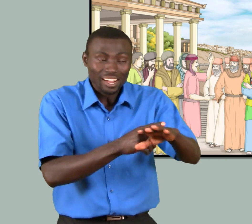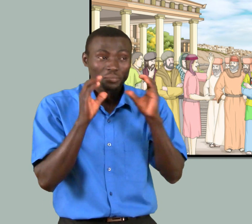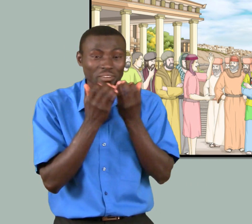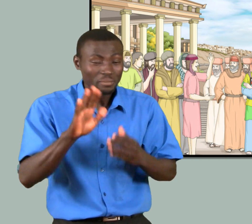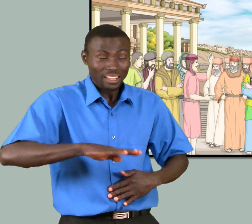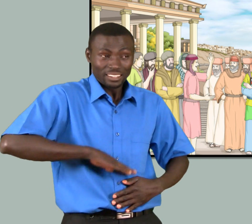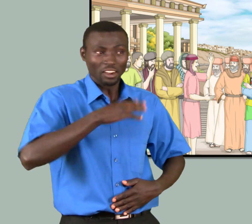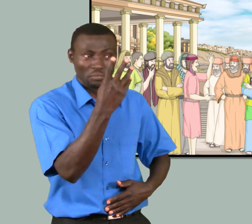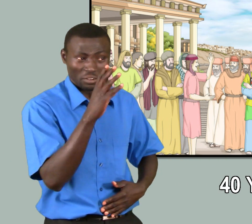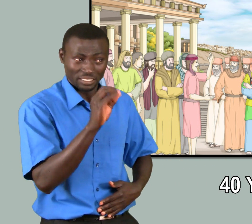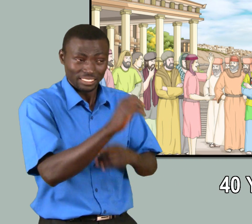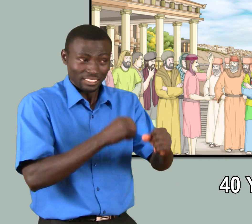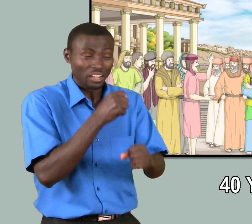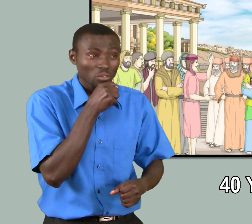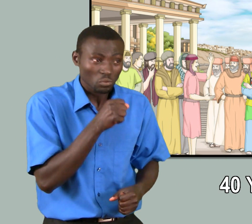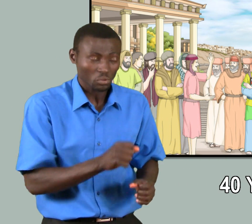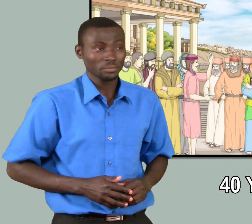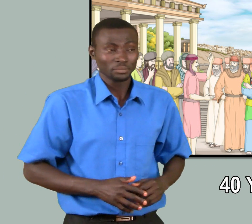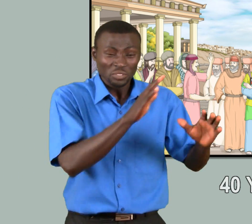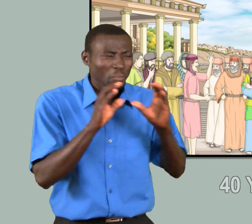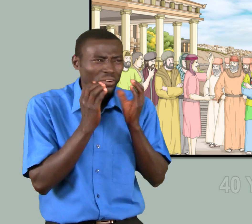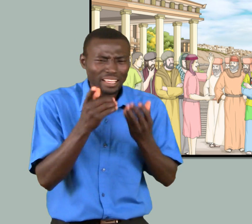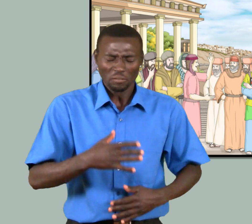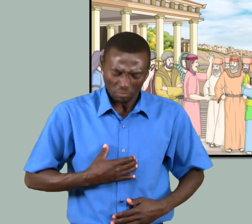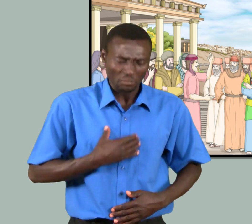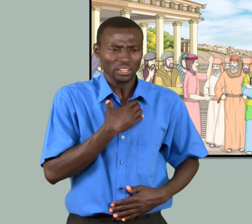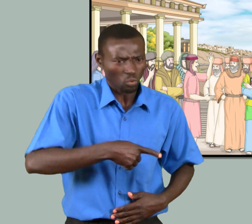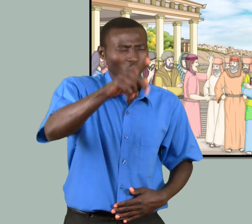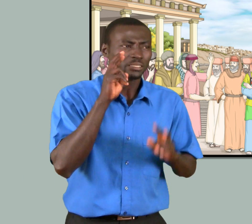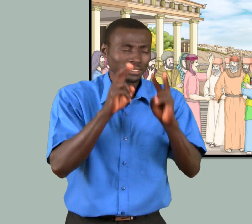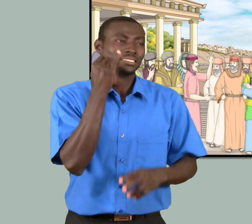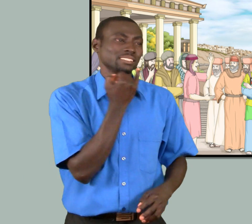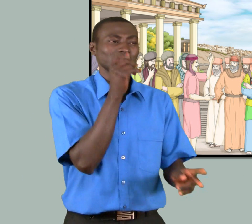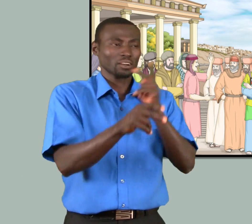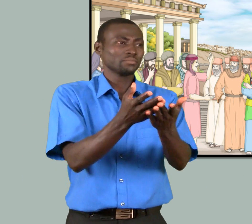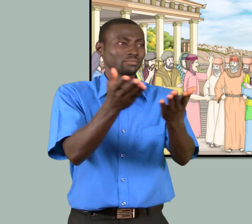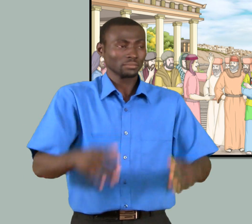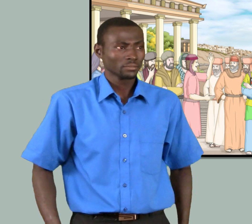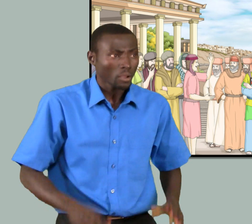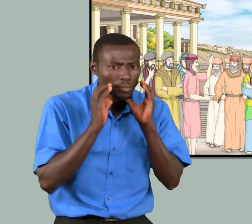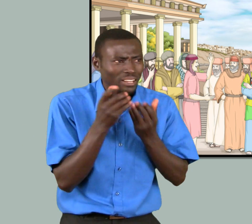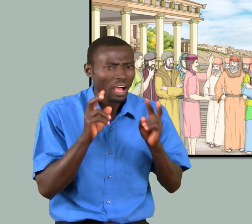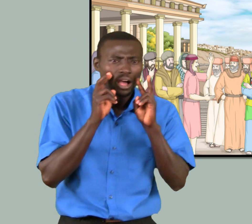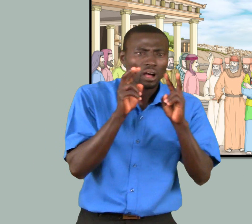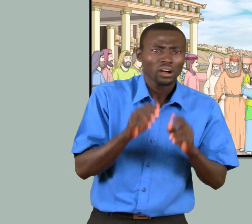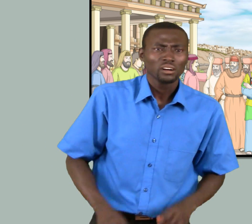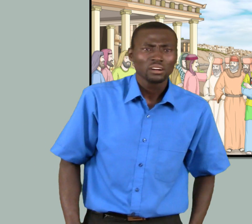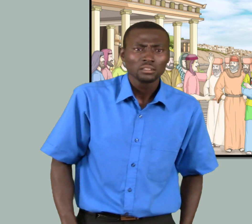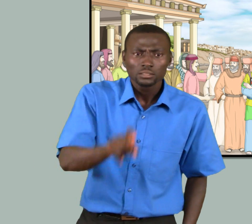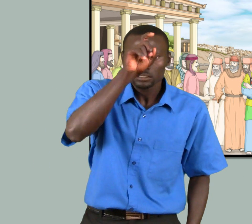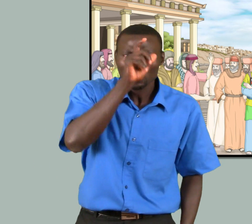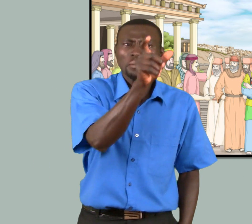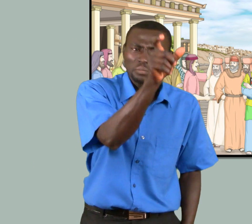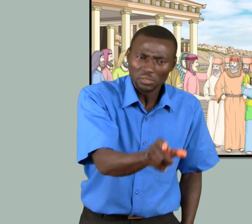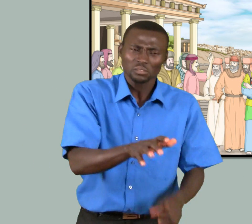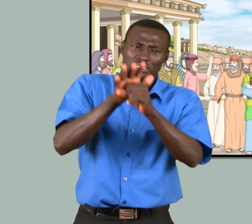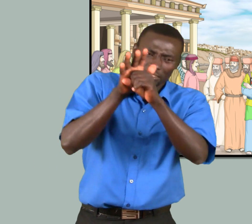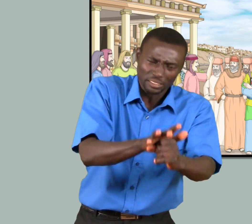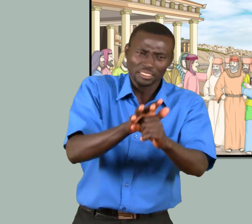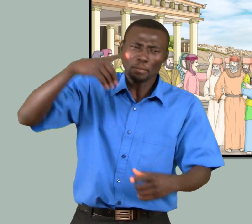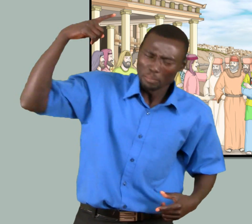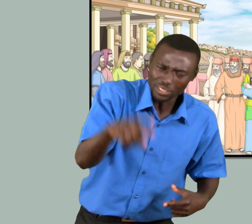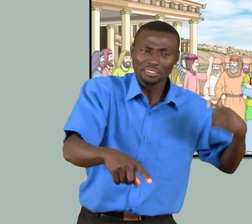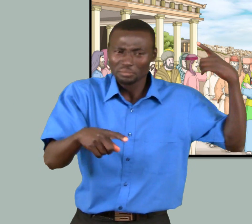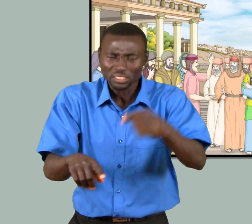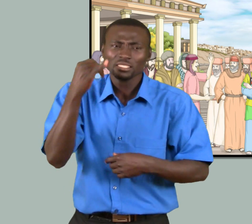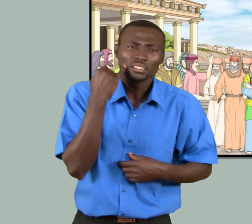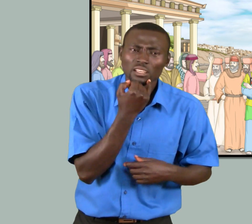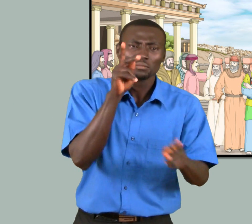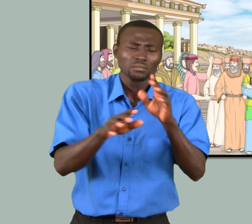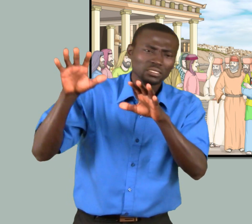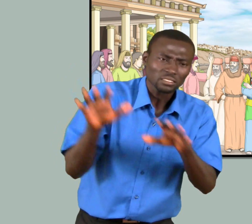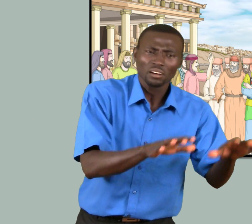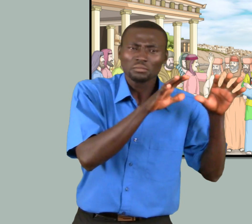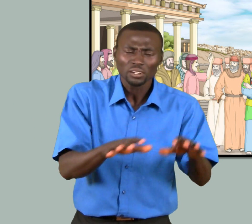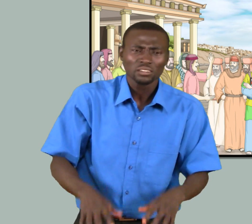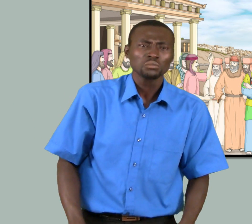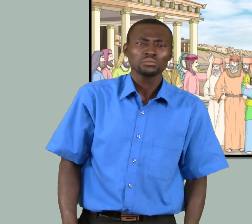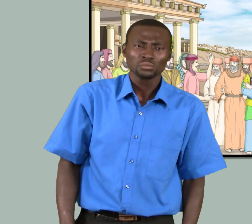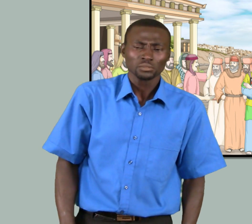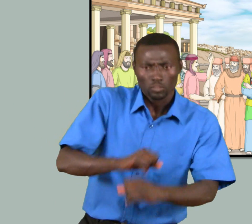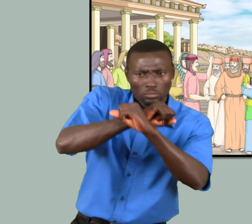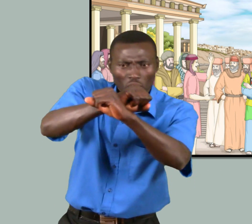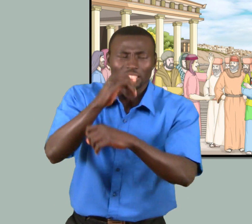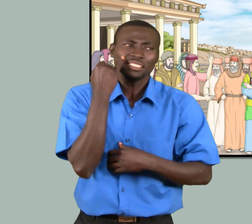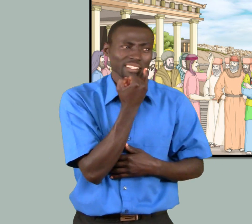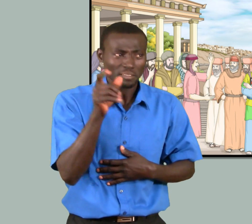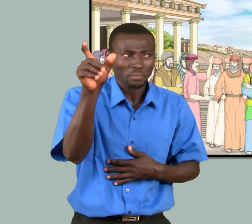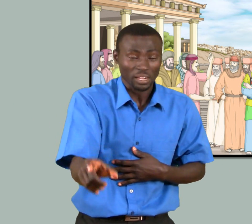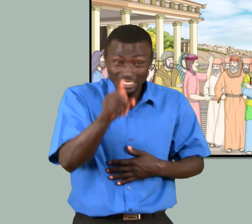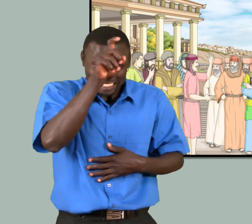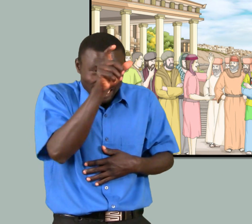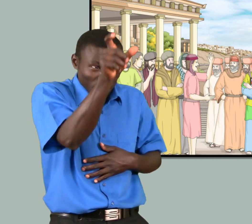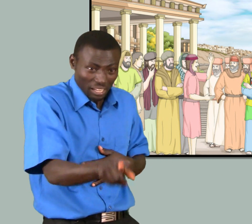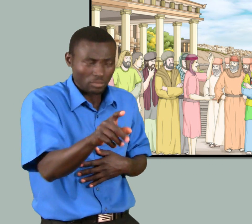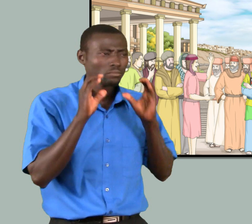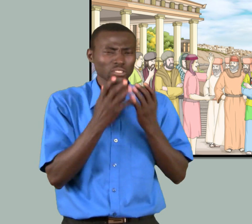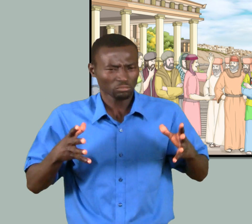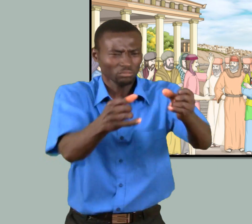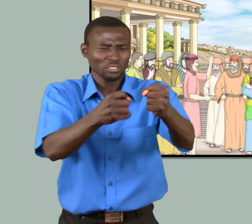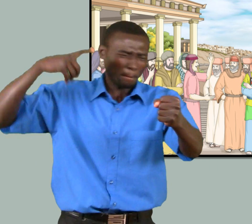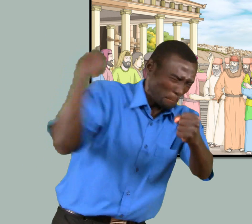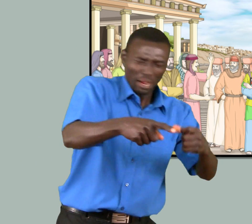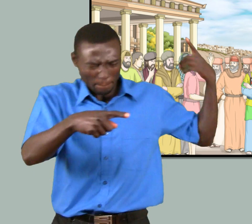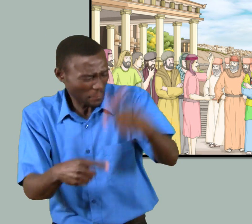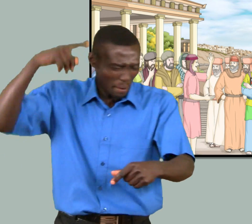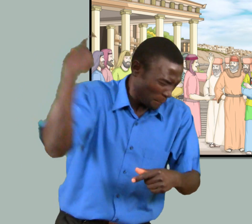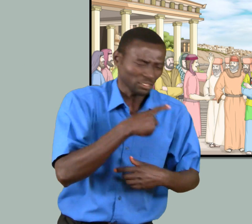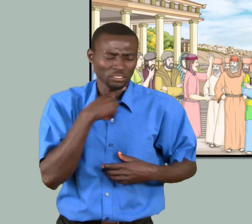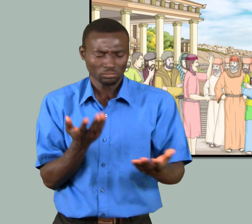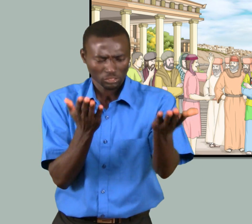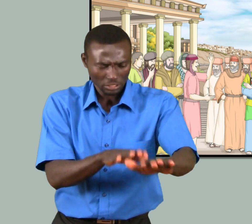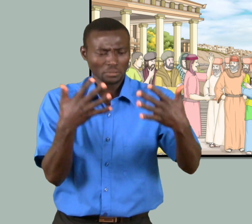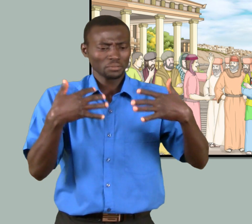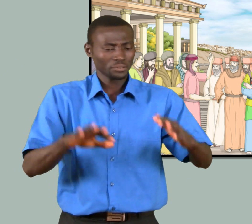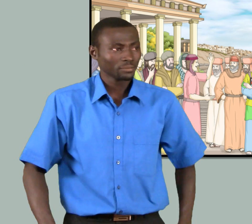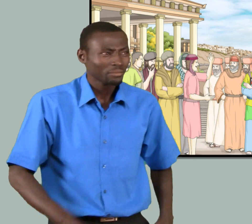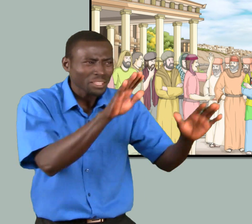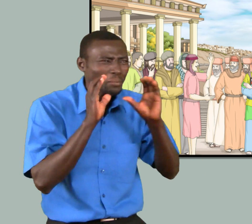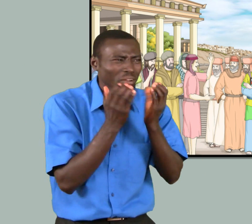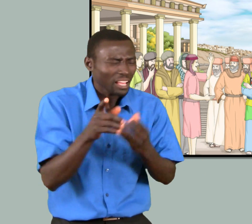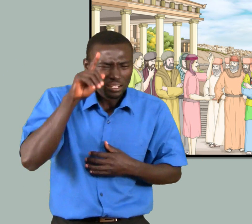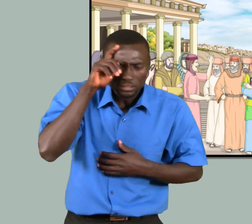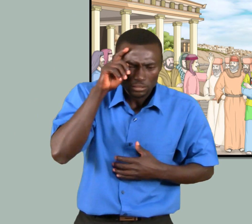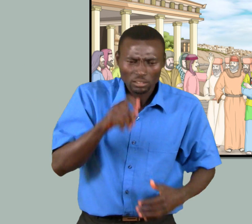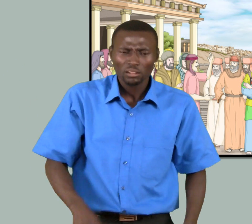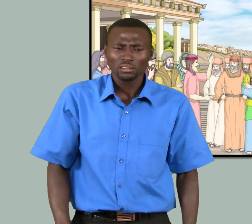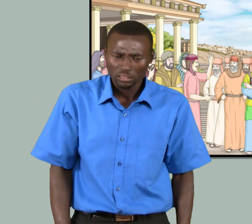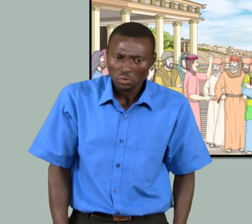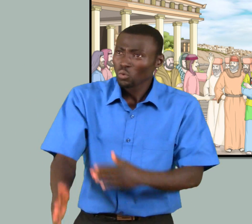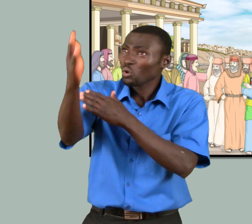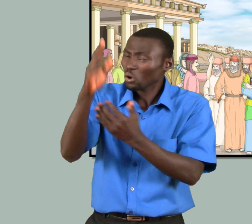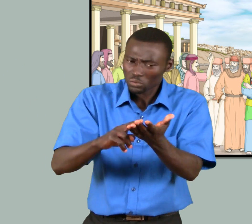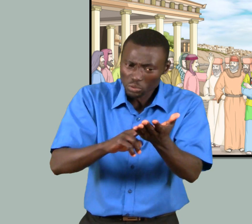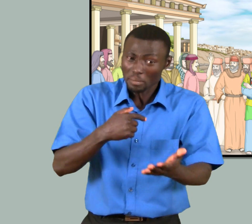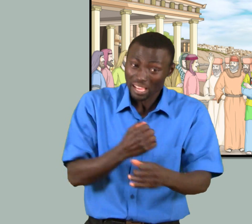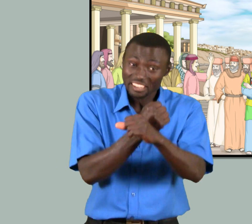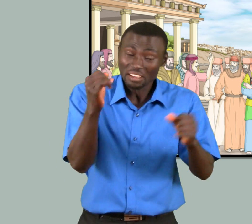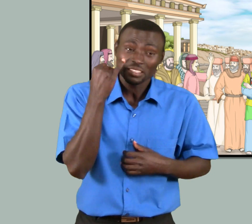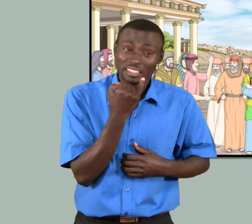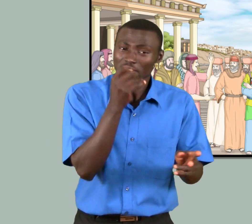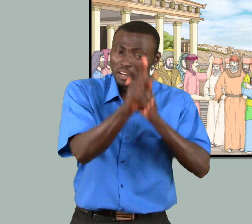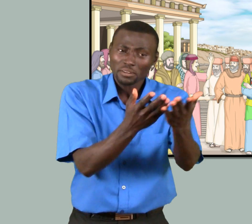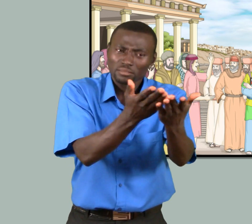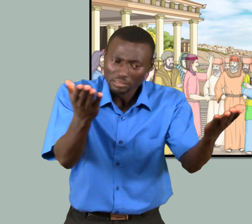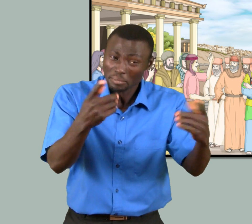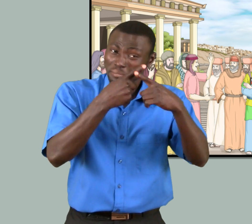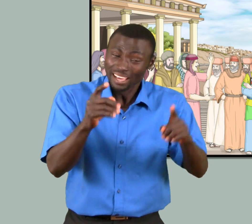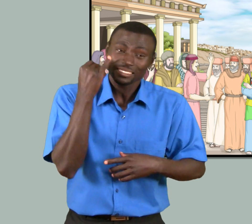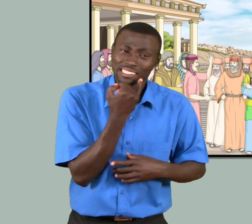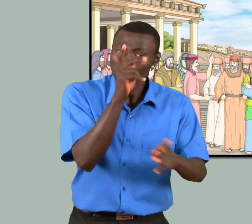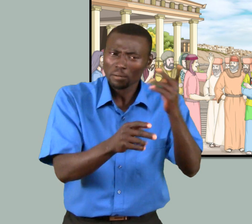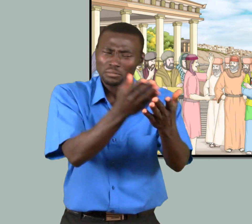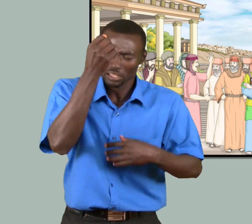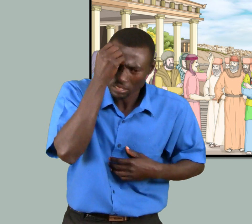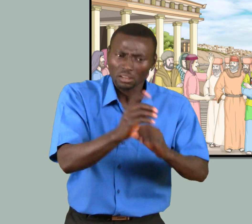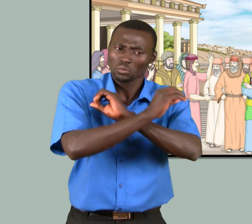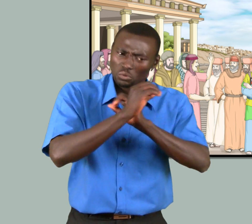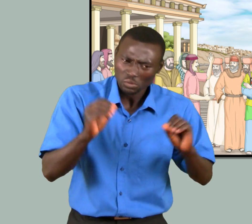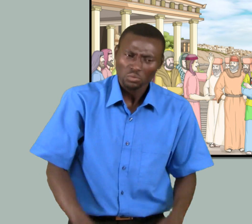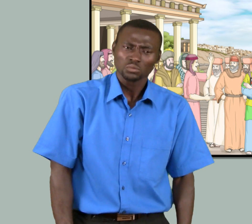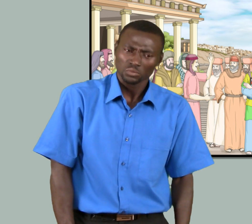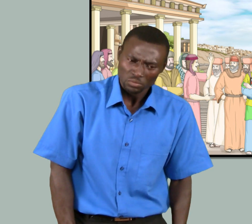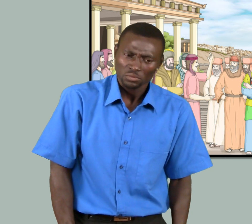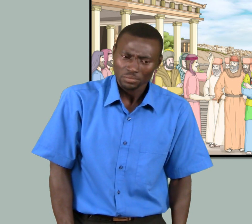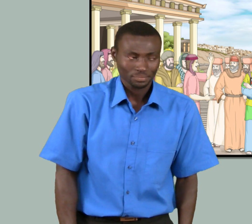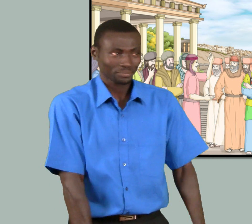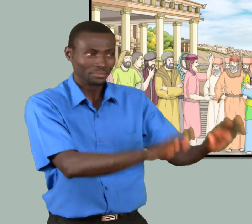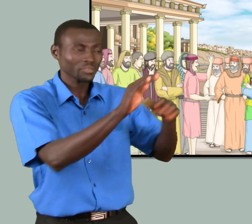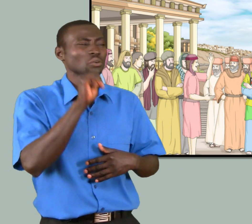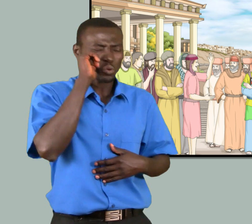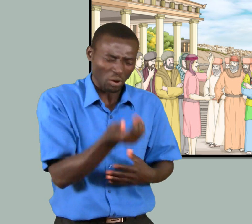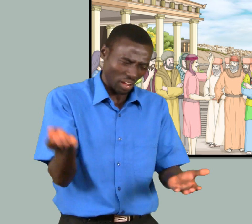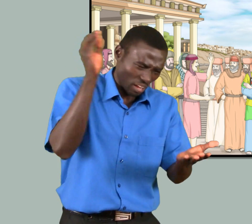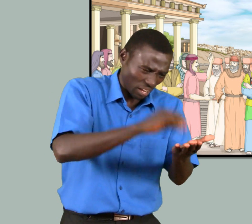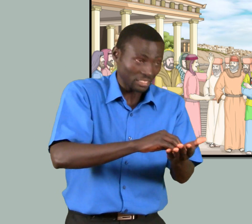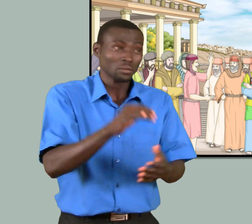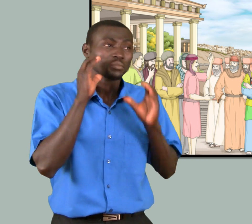When Moses was forty years old, he decided to visit his brothers, the children of Israel. And when he saw one of them being mistreated, Moses went to his defense and avenged him by striking down the Egyptian who was oppressing him.